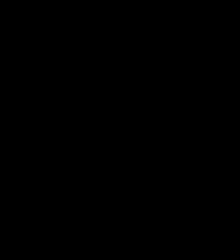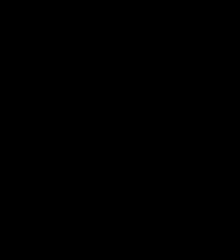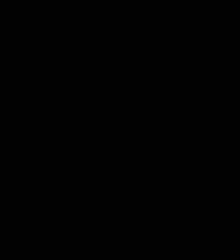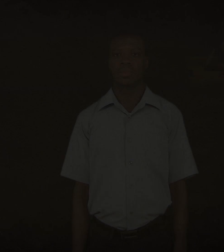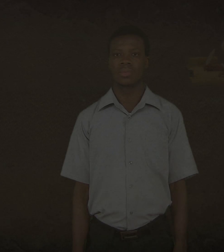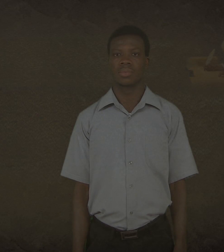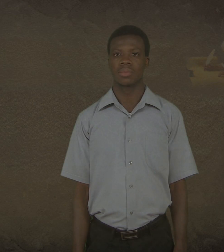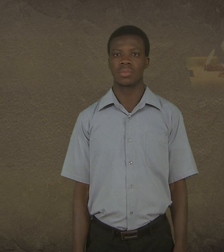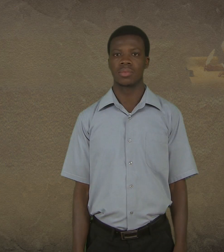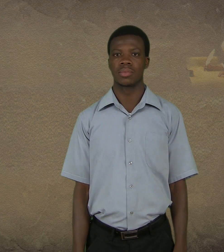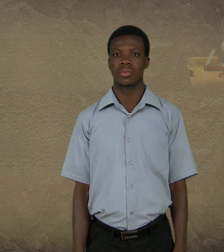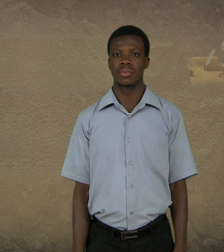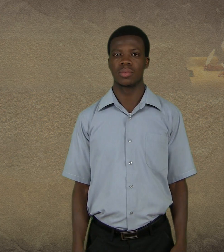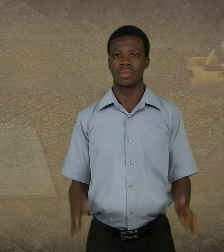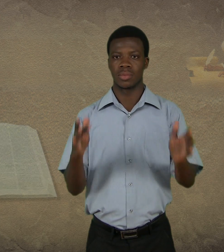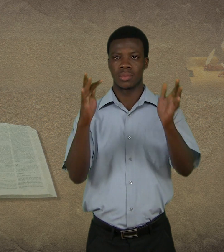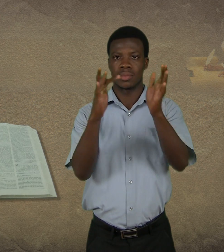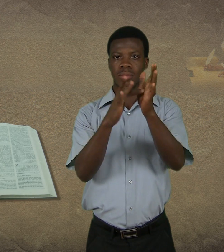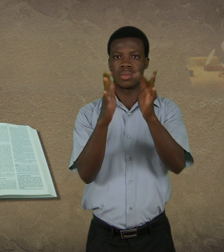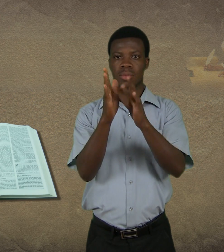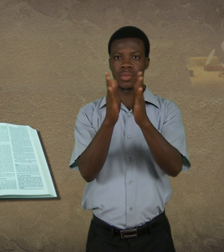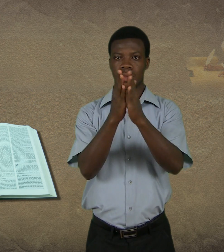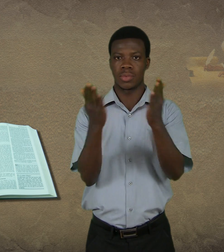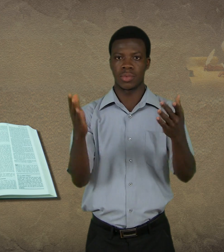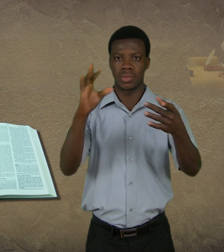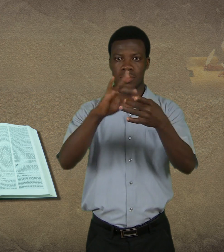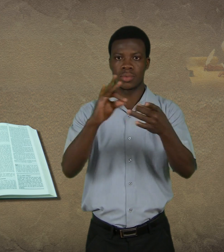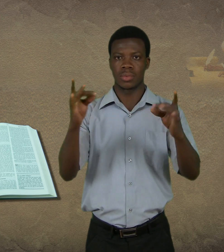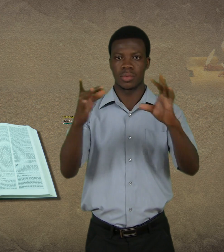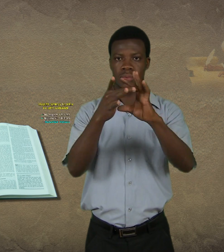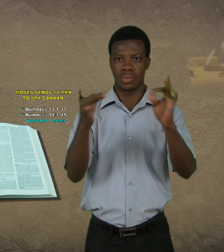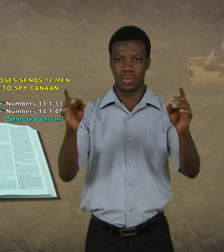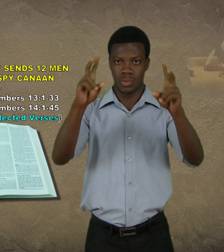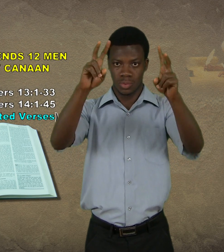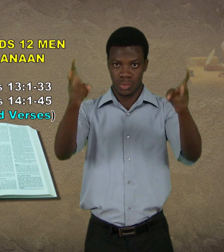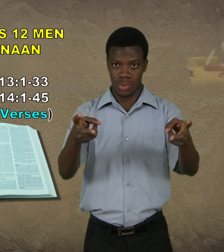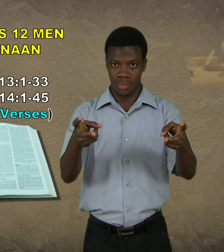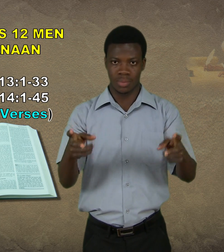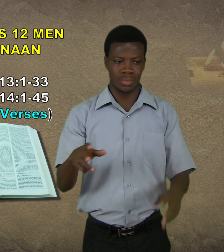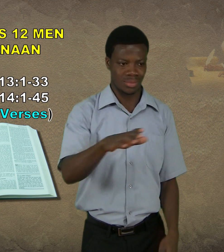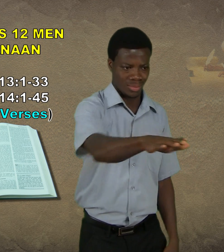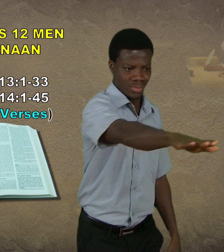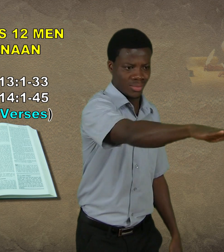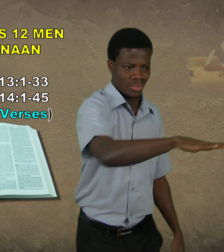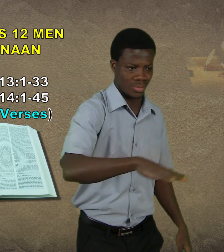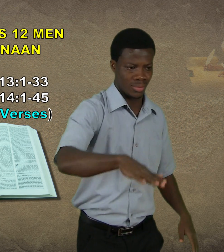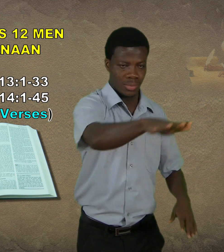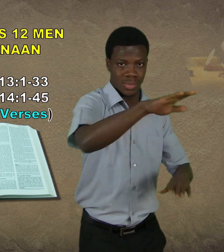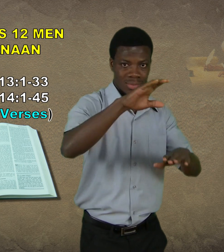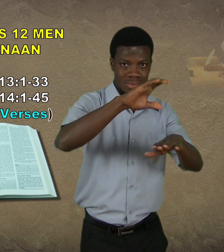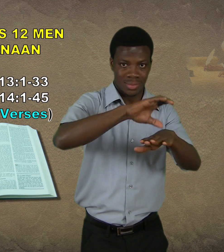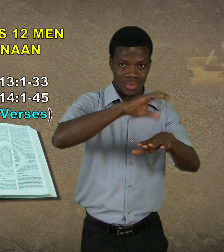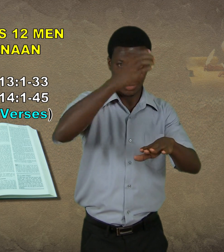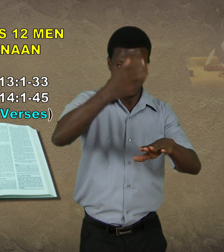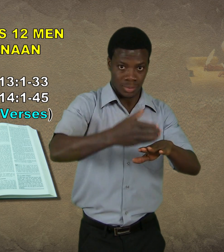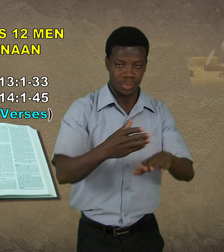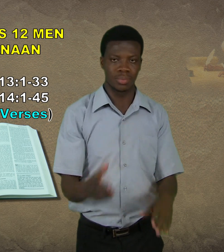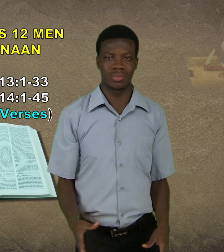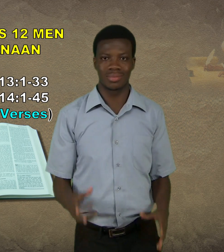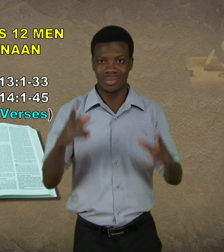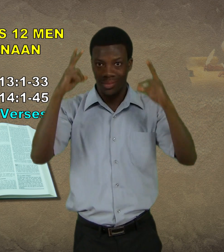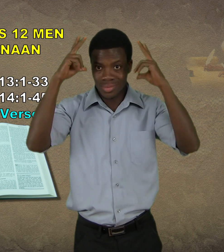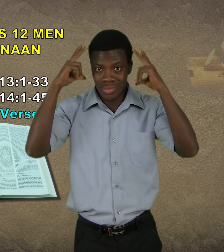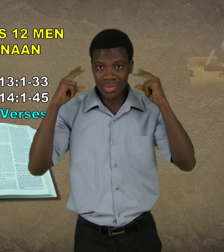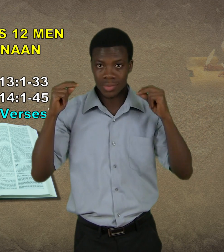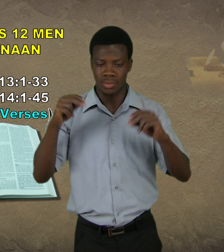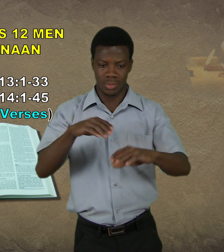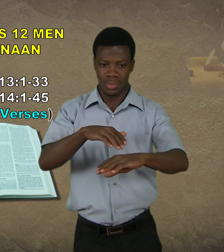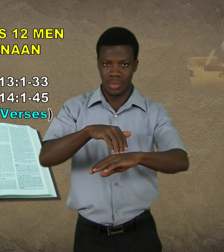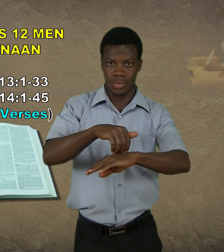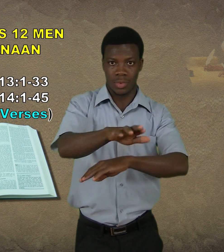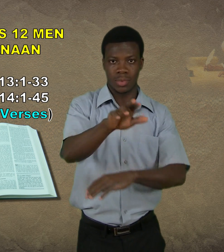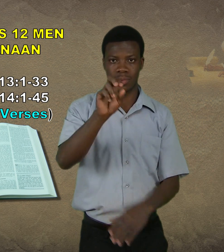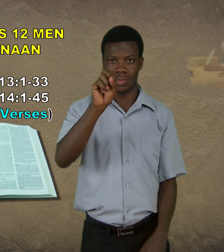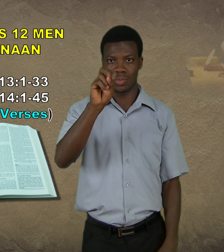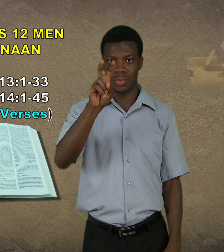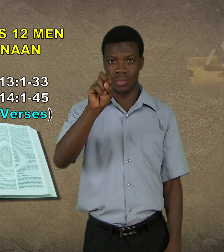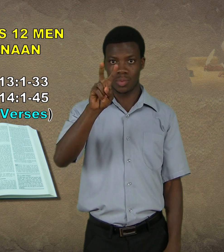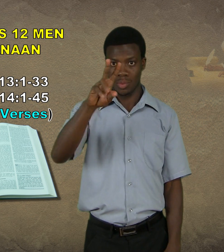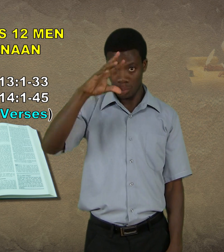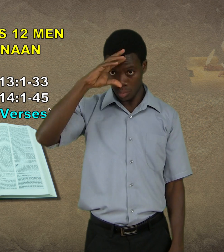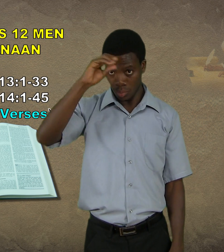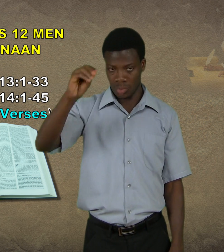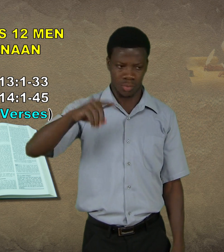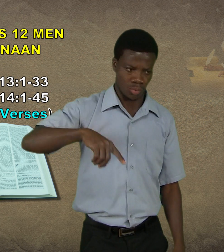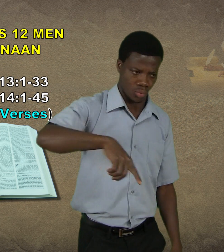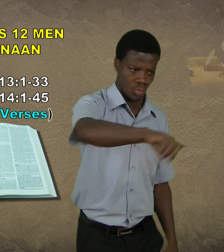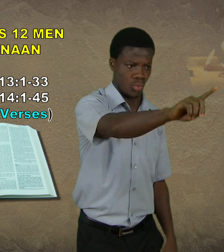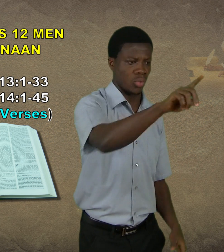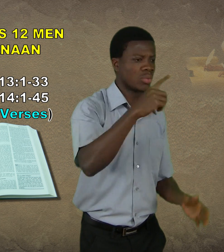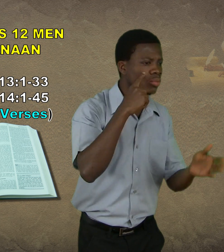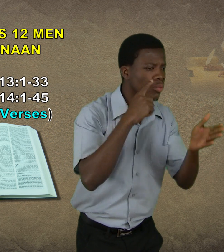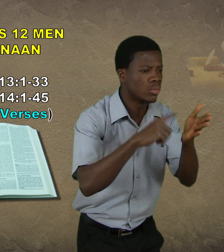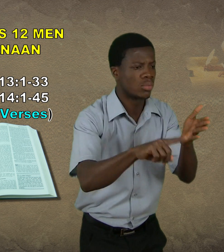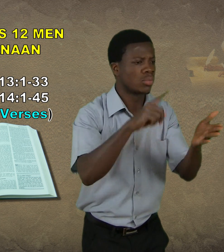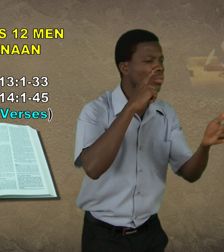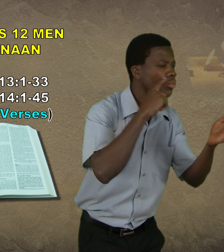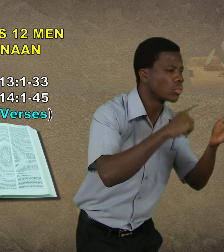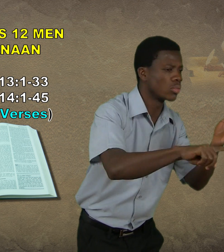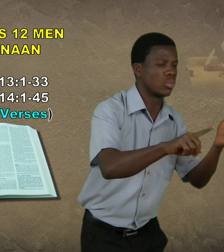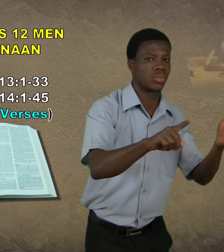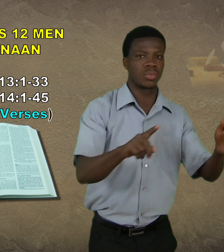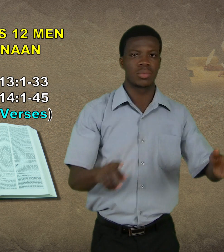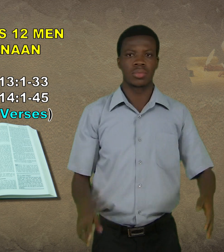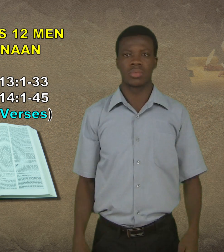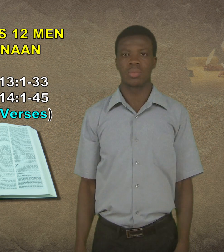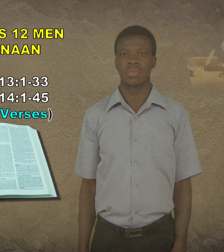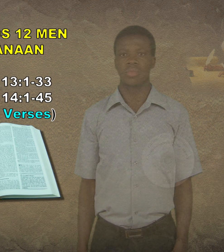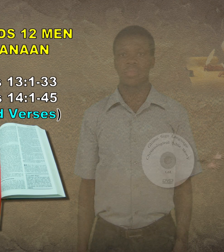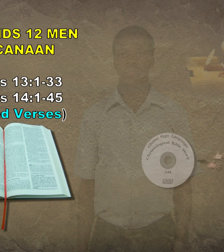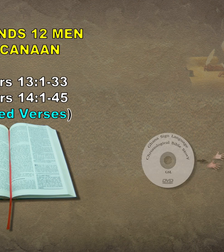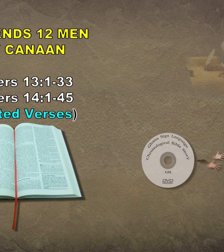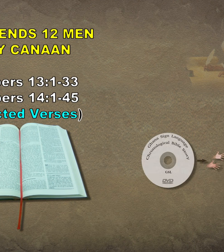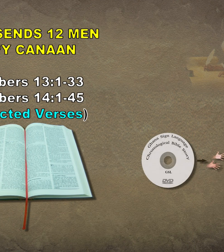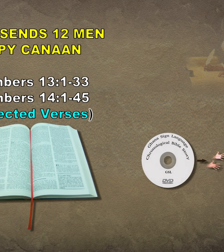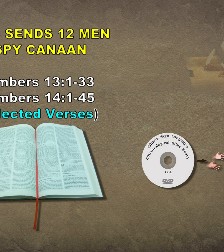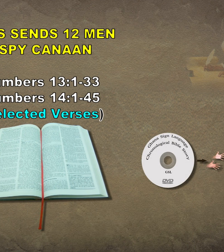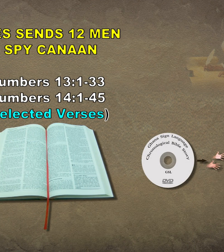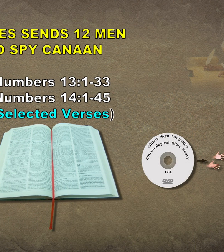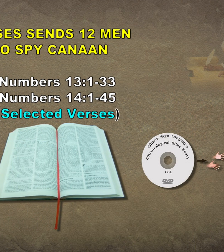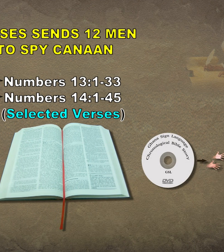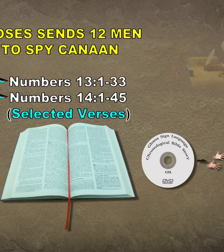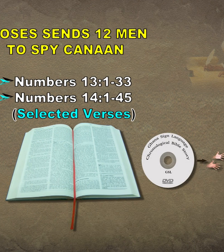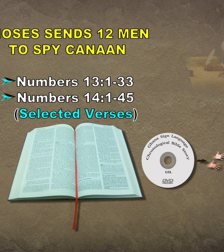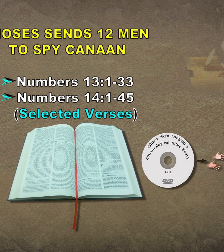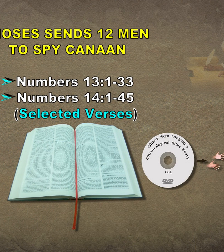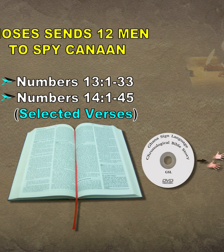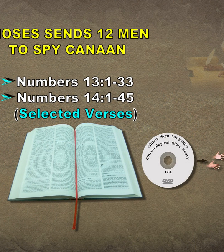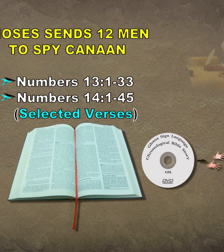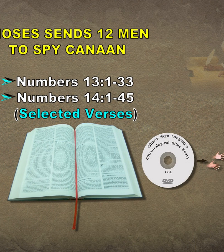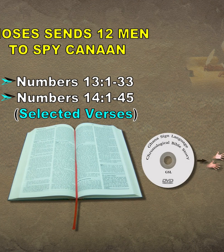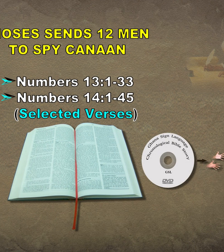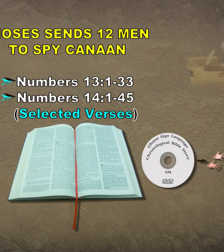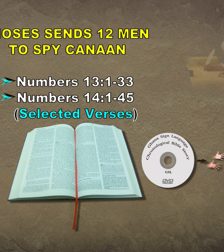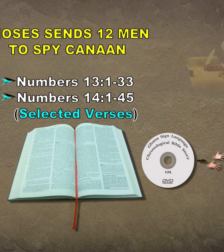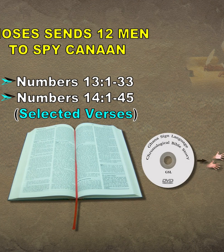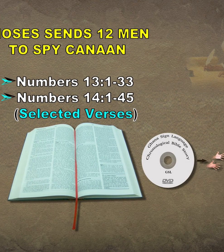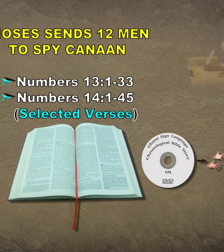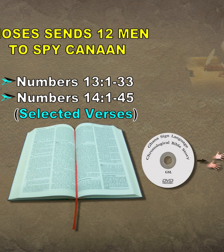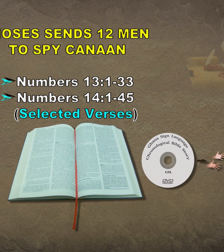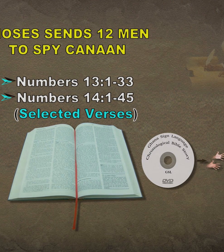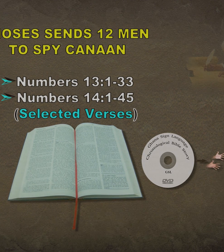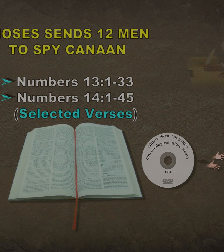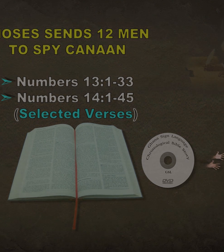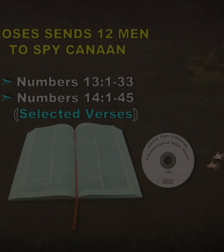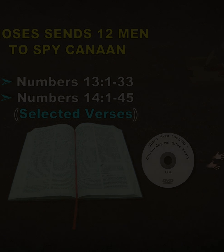Moses sends twelve men to spy Canaan